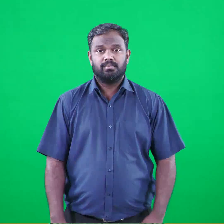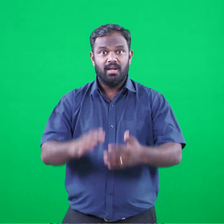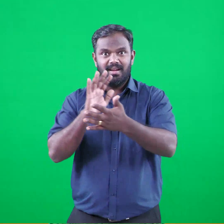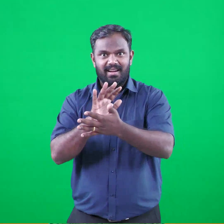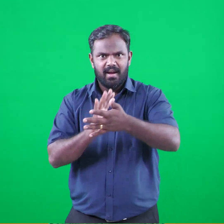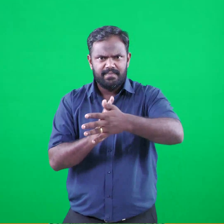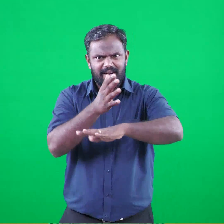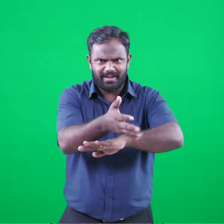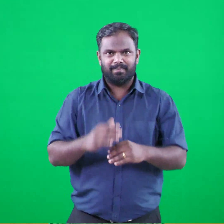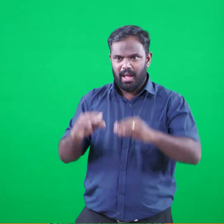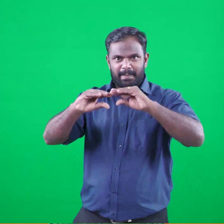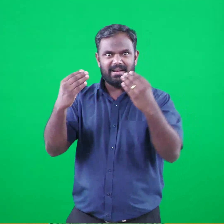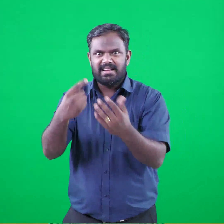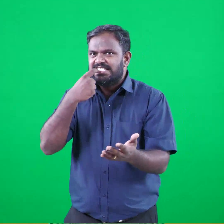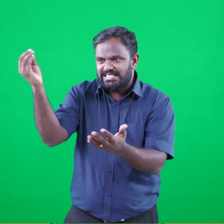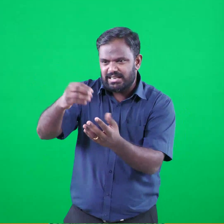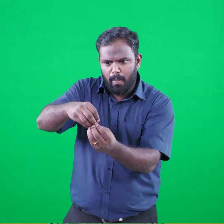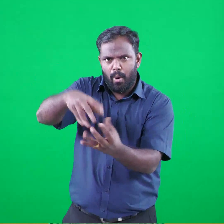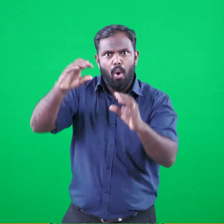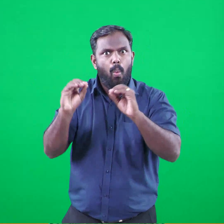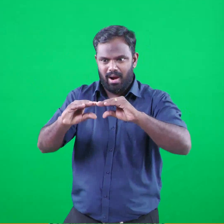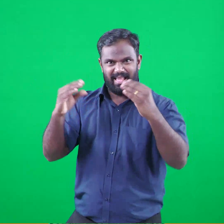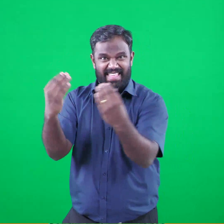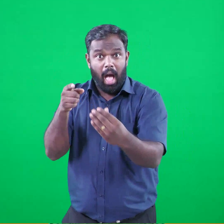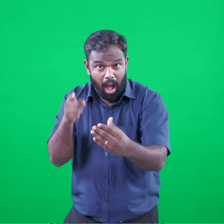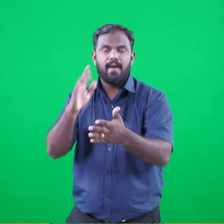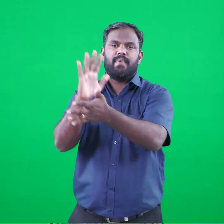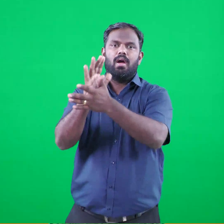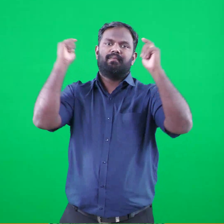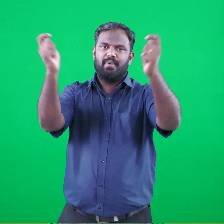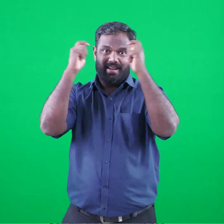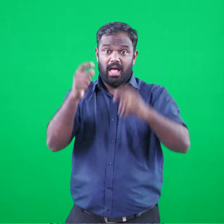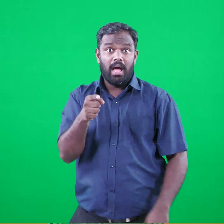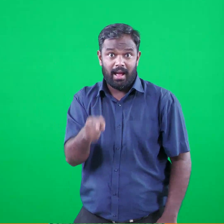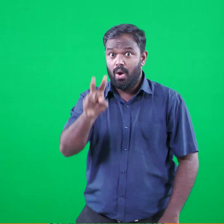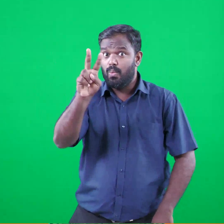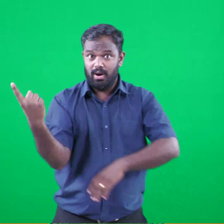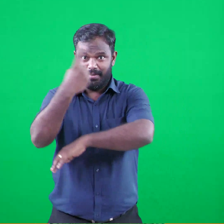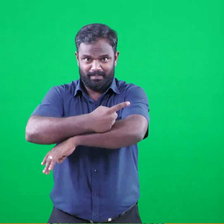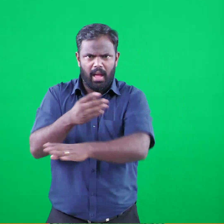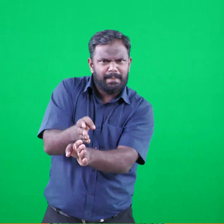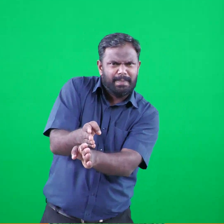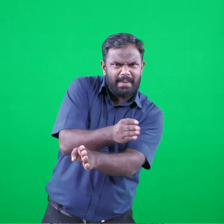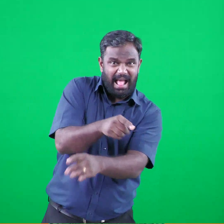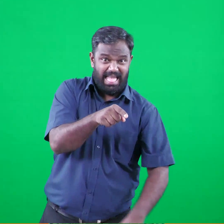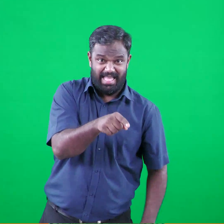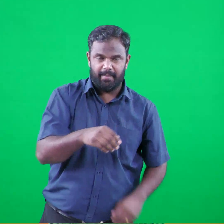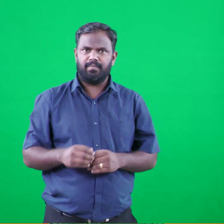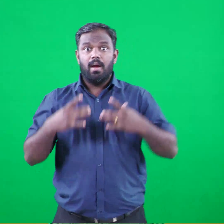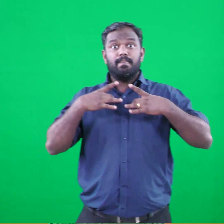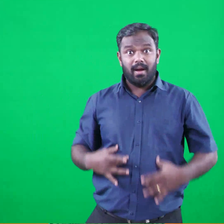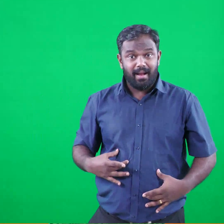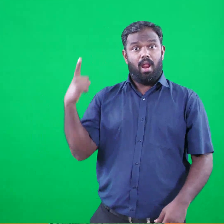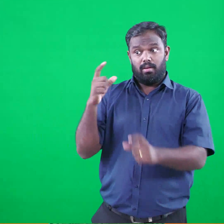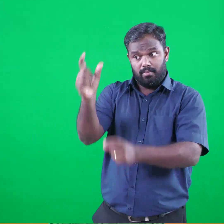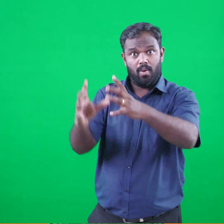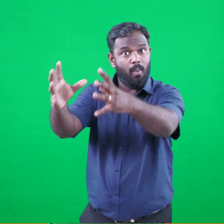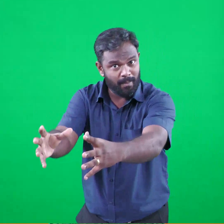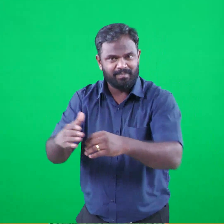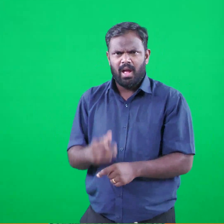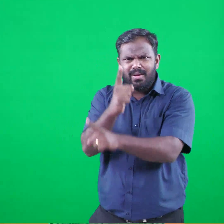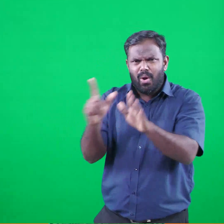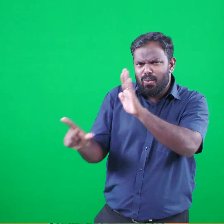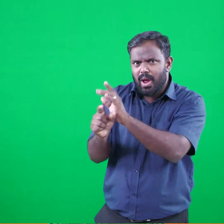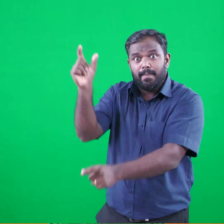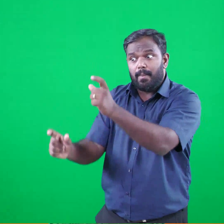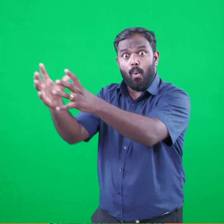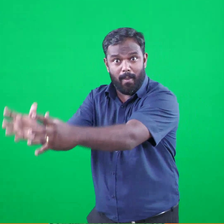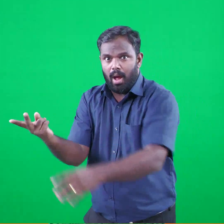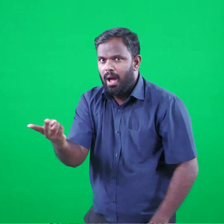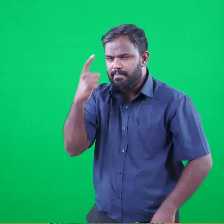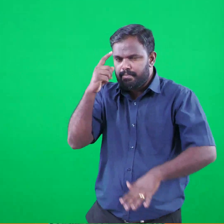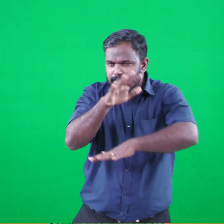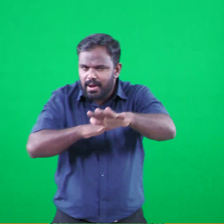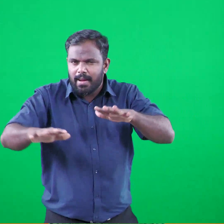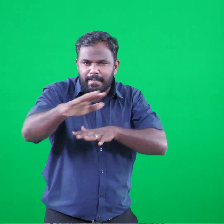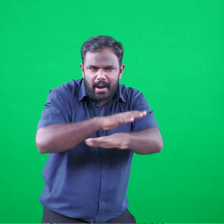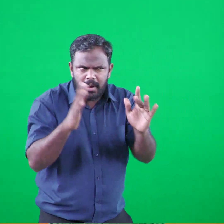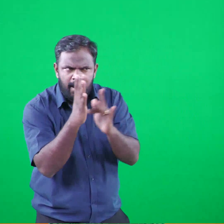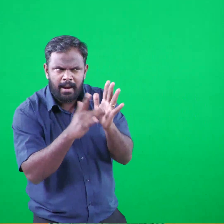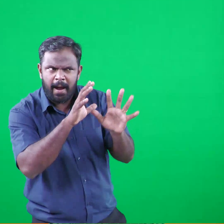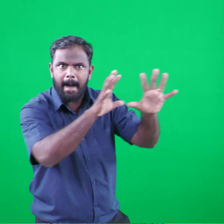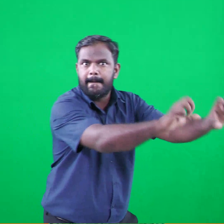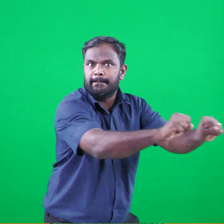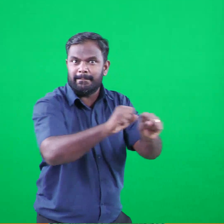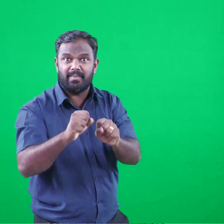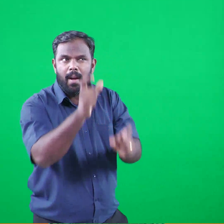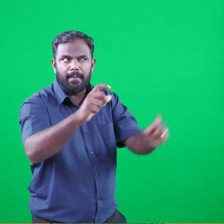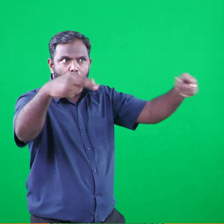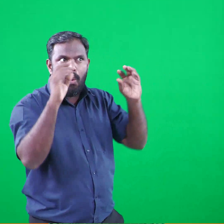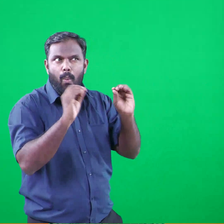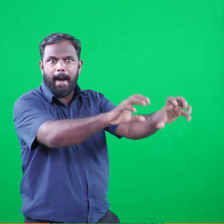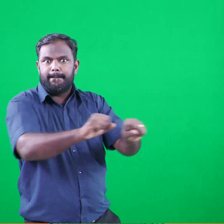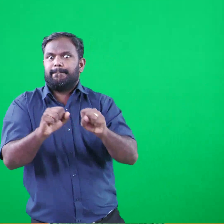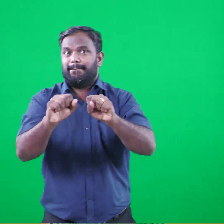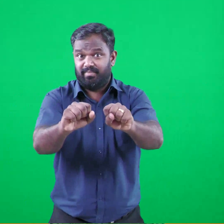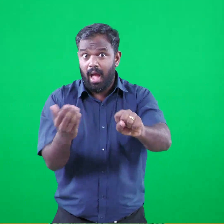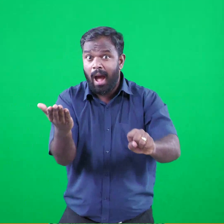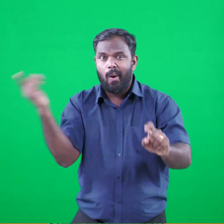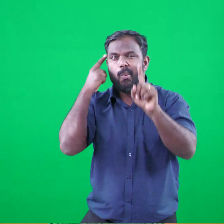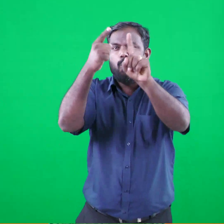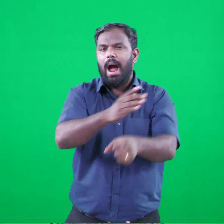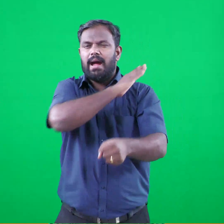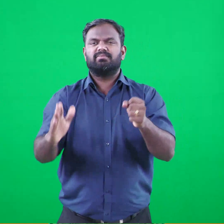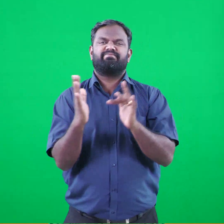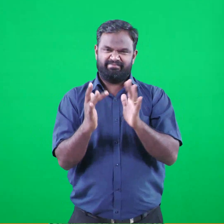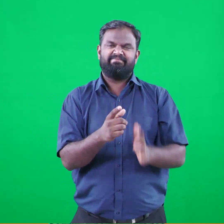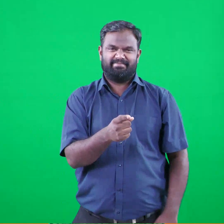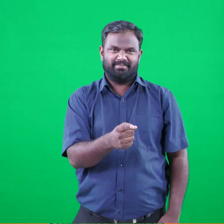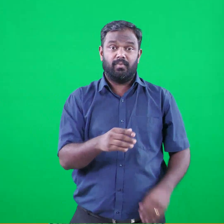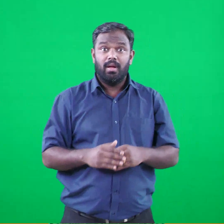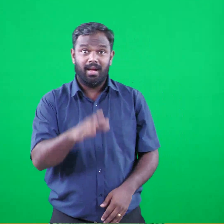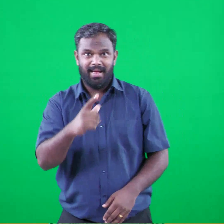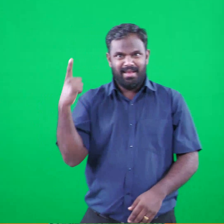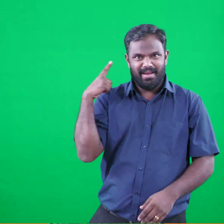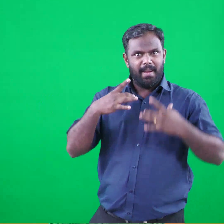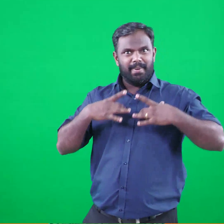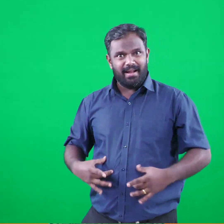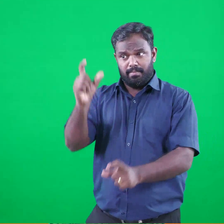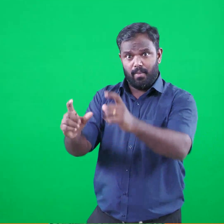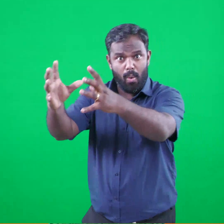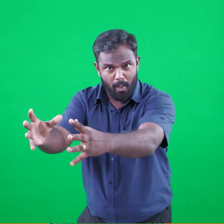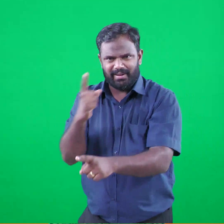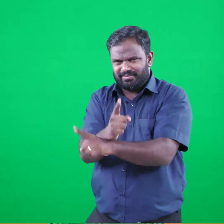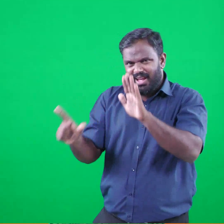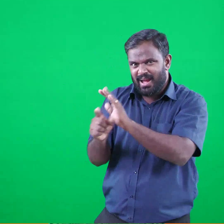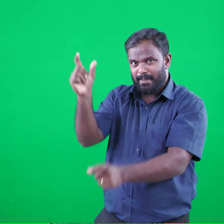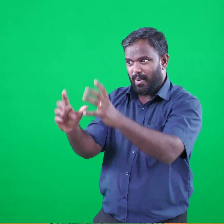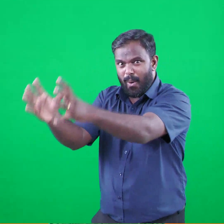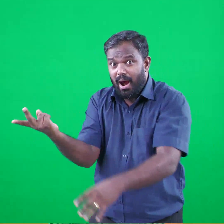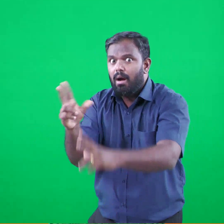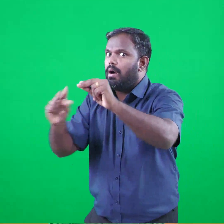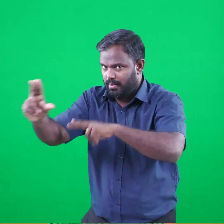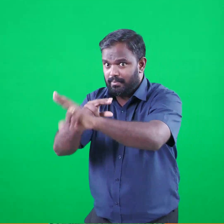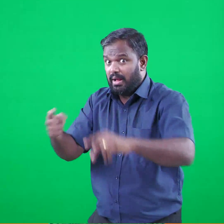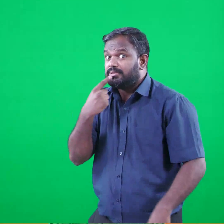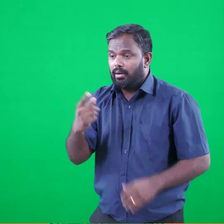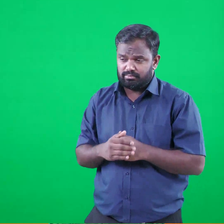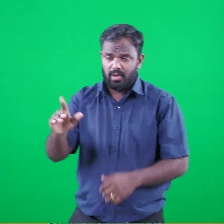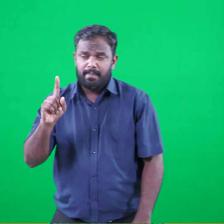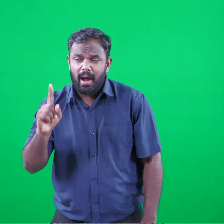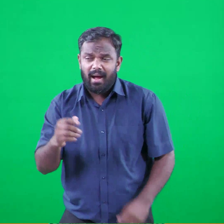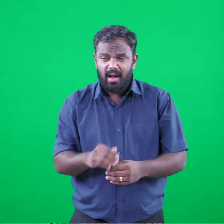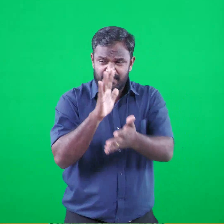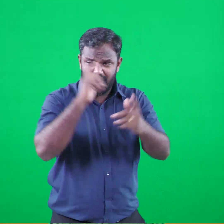Now the Passover and the Feast of Unleavened Bread were two days away, and the chief priests and scribes were looking for a covert way to arrest Jesus and kill Him.